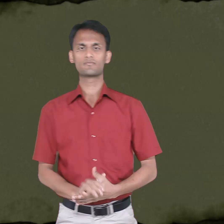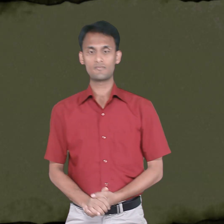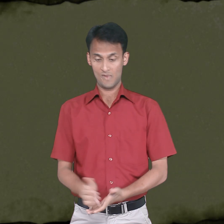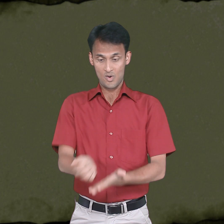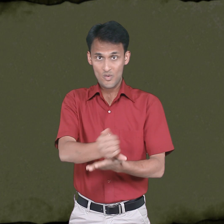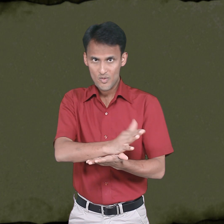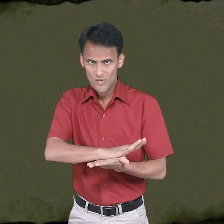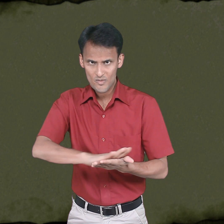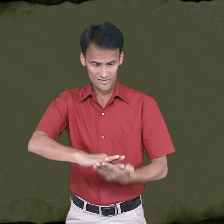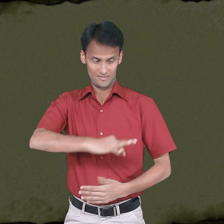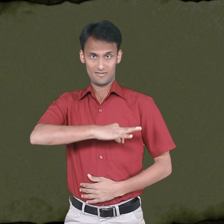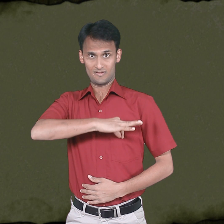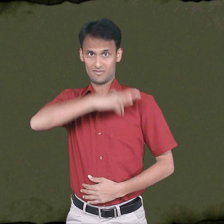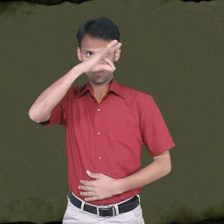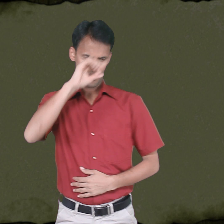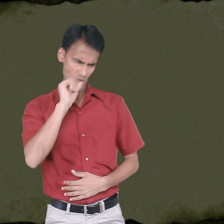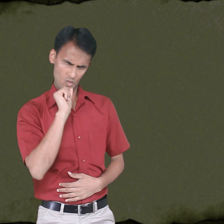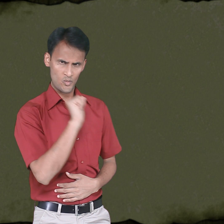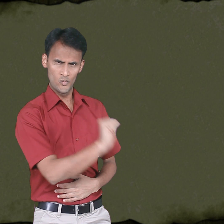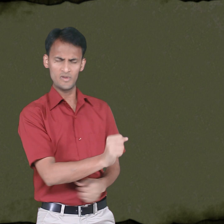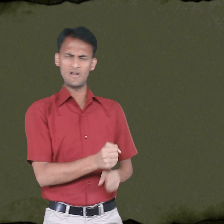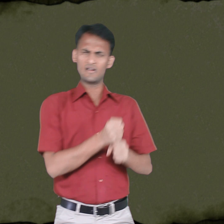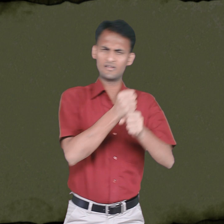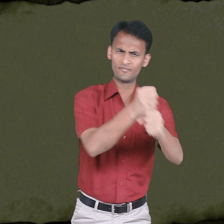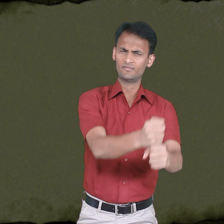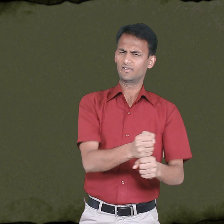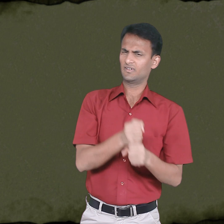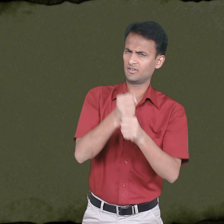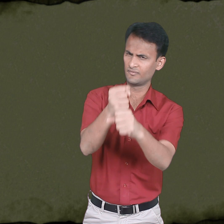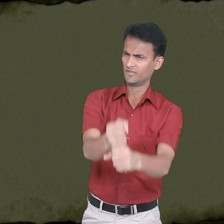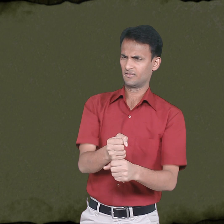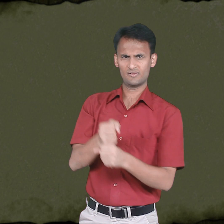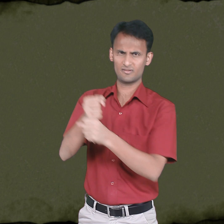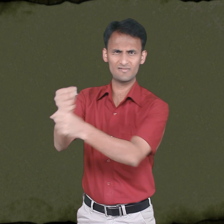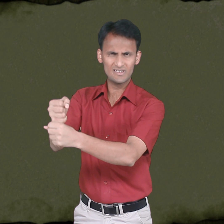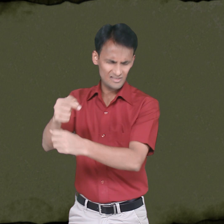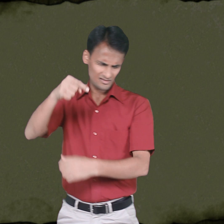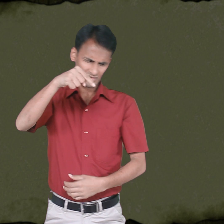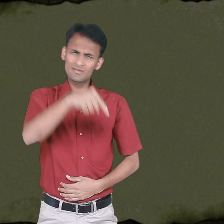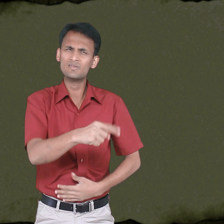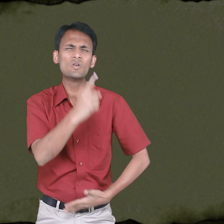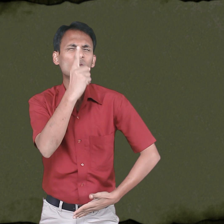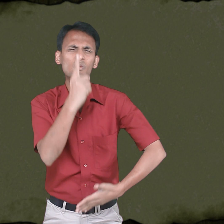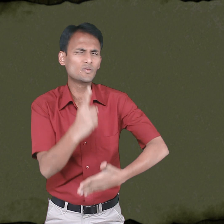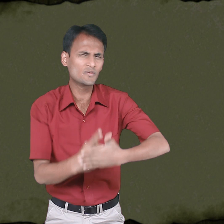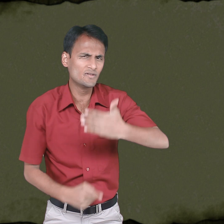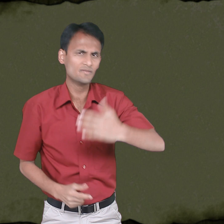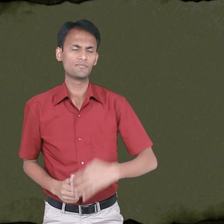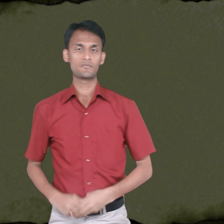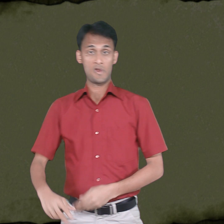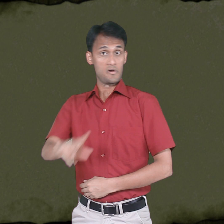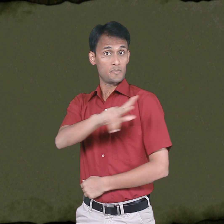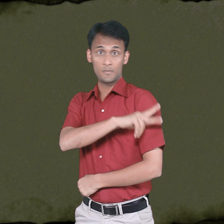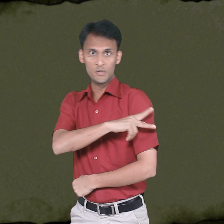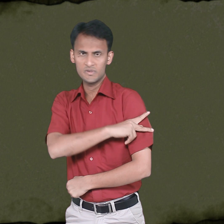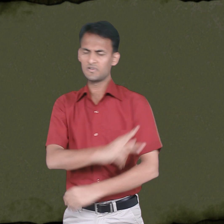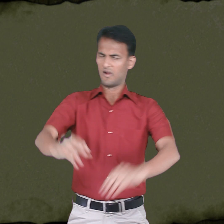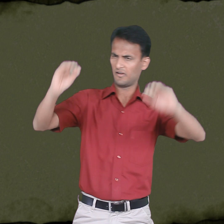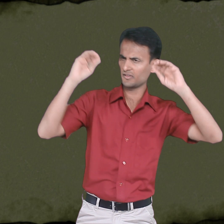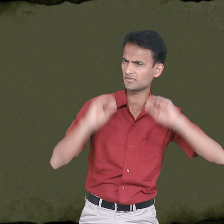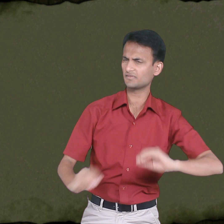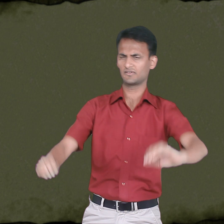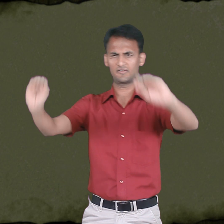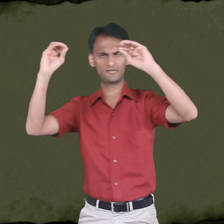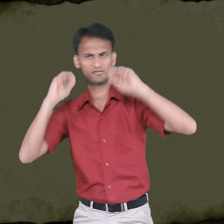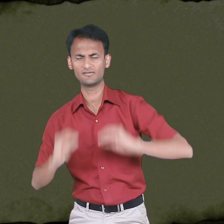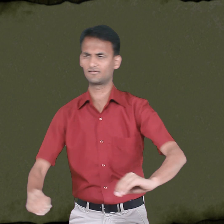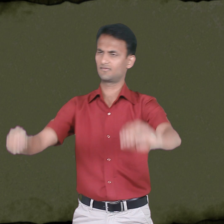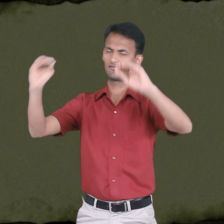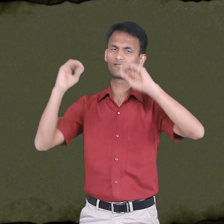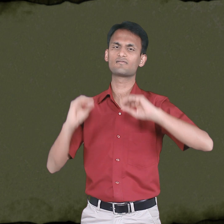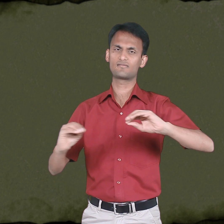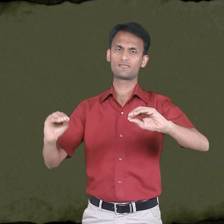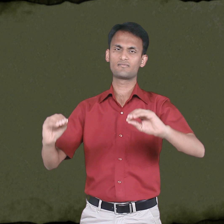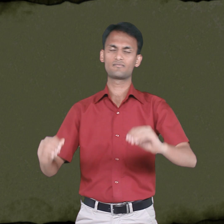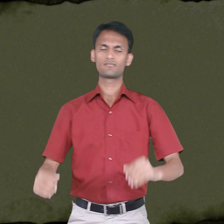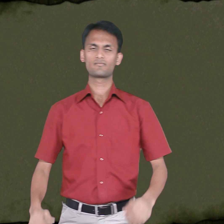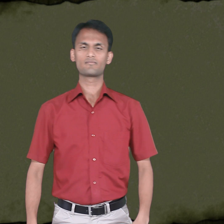Paul teaches about the gifts of the Holy Spirit